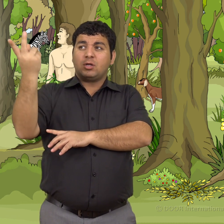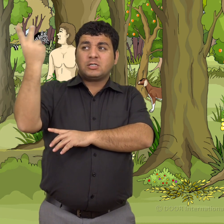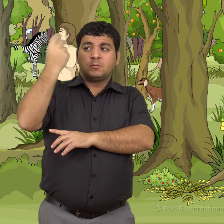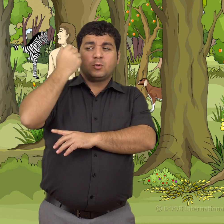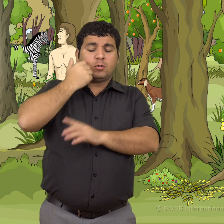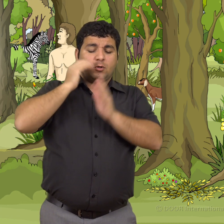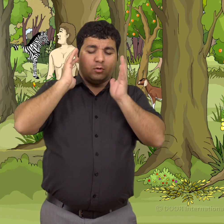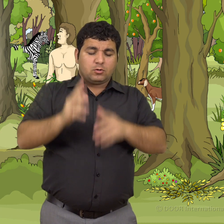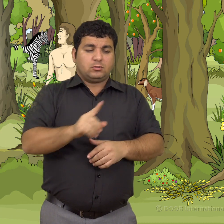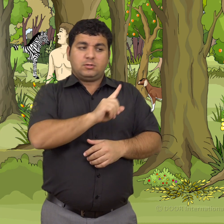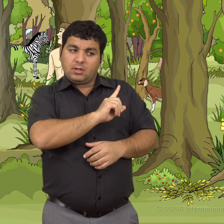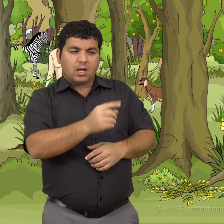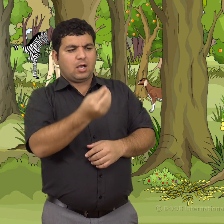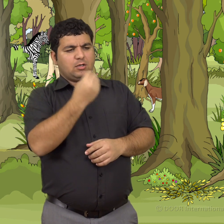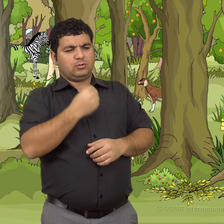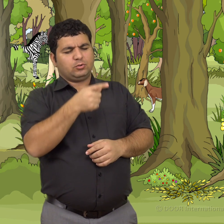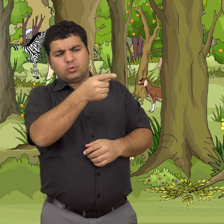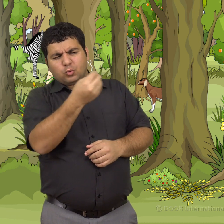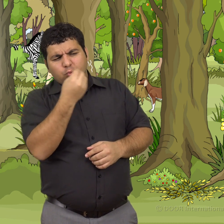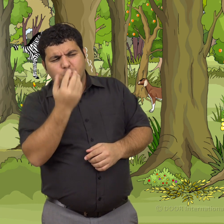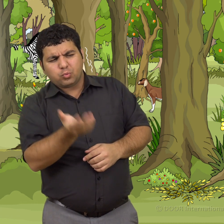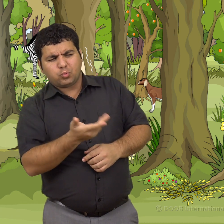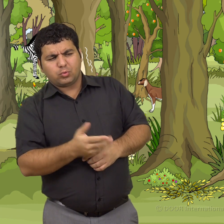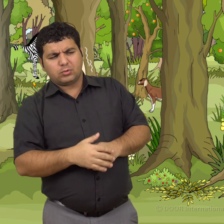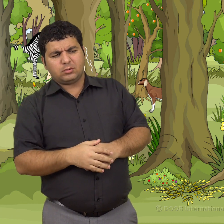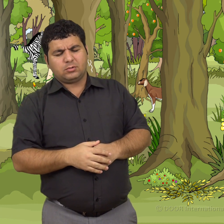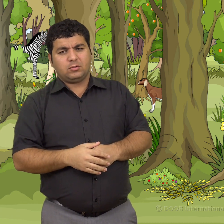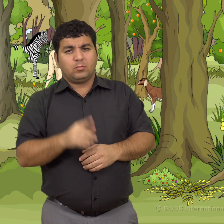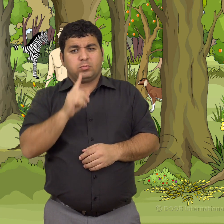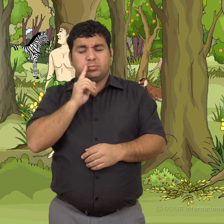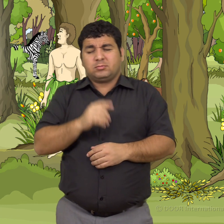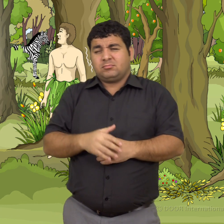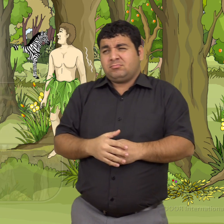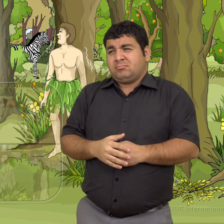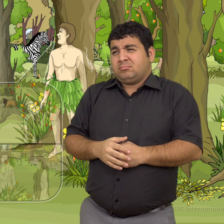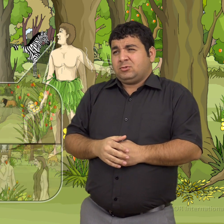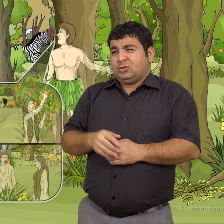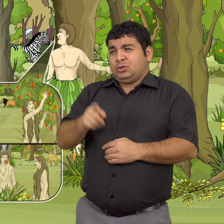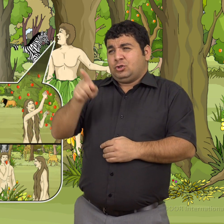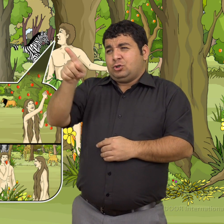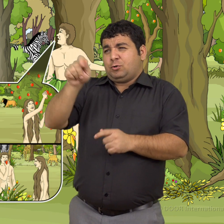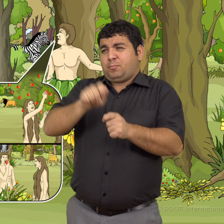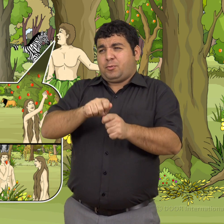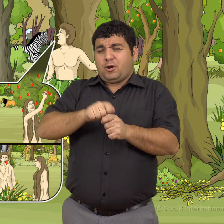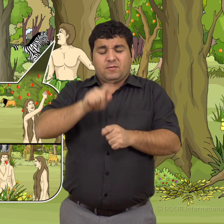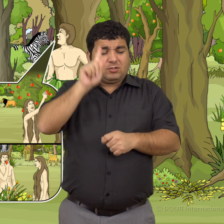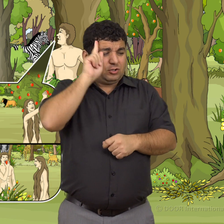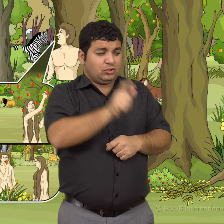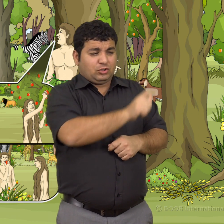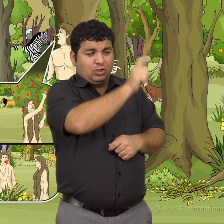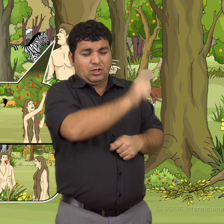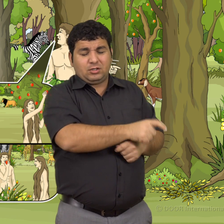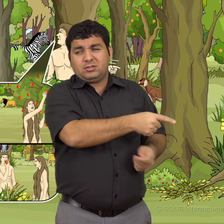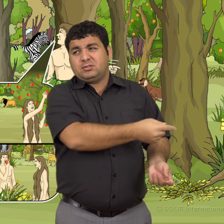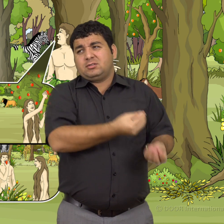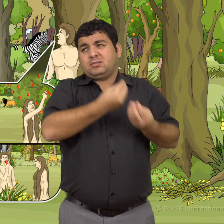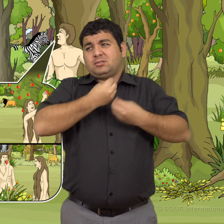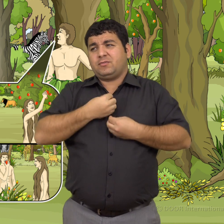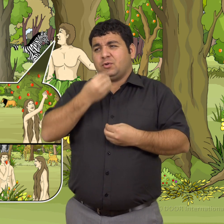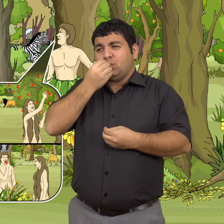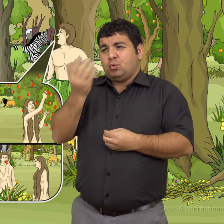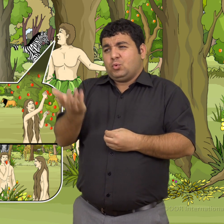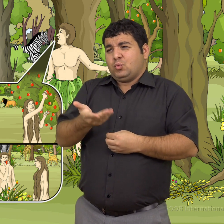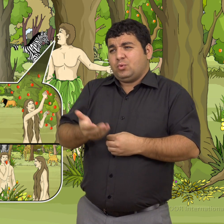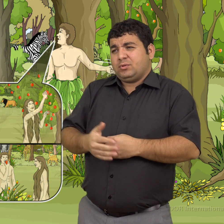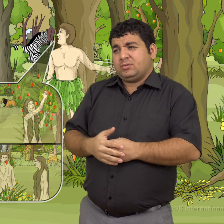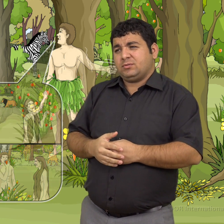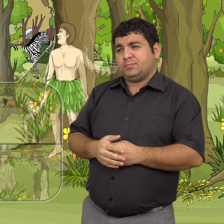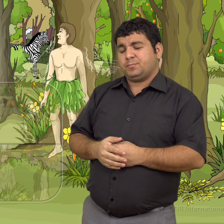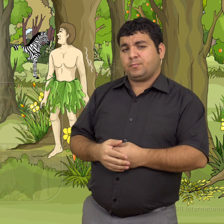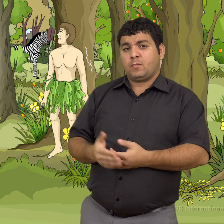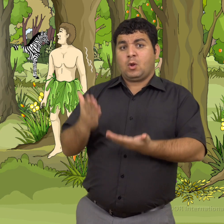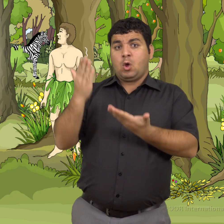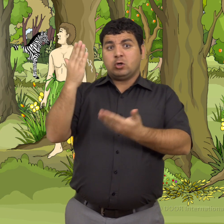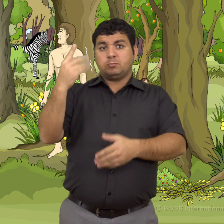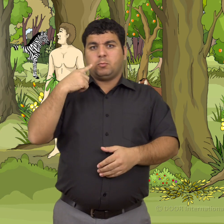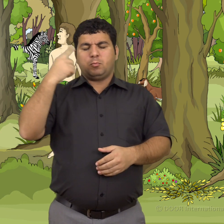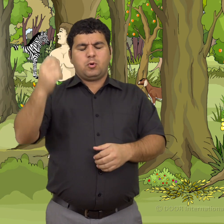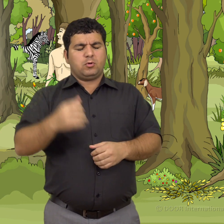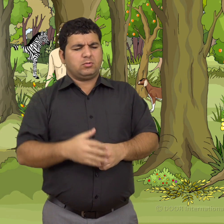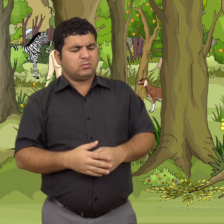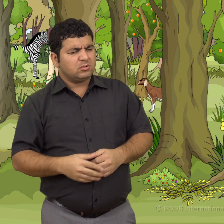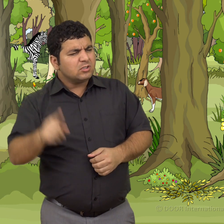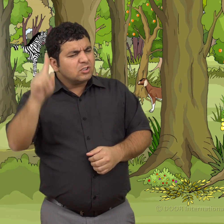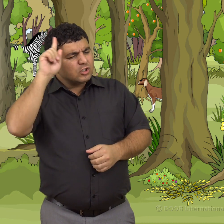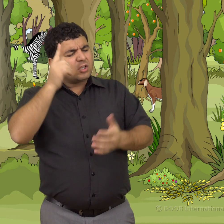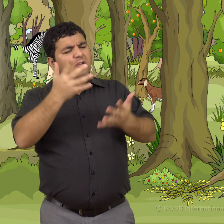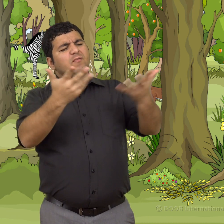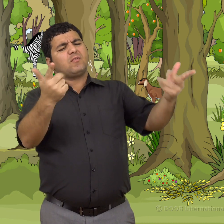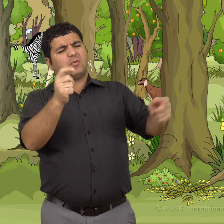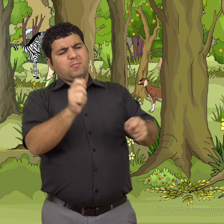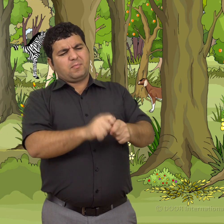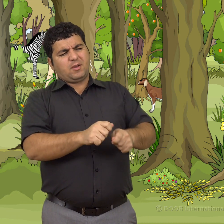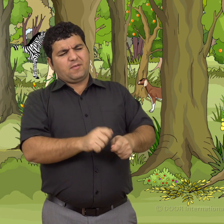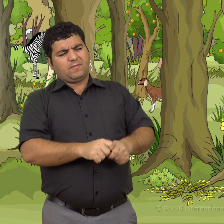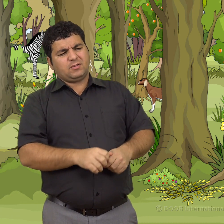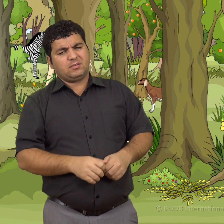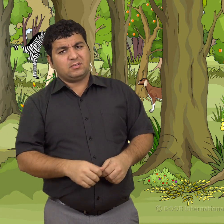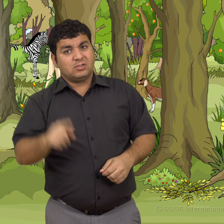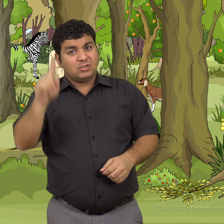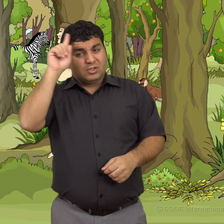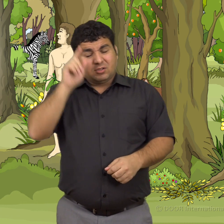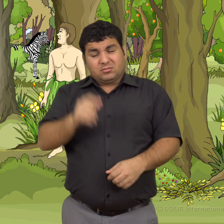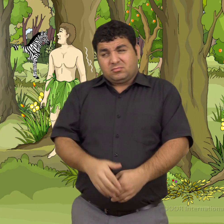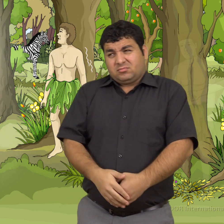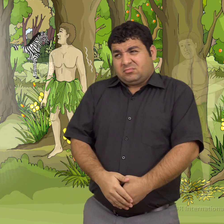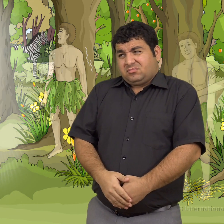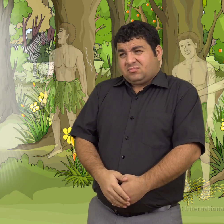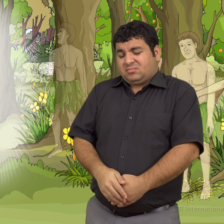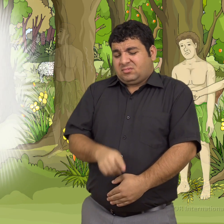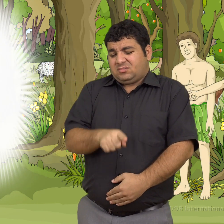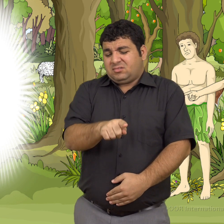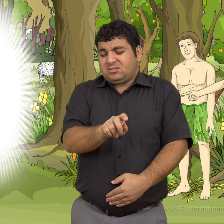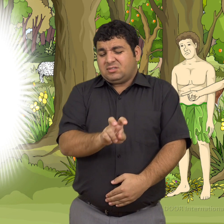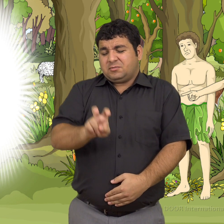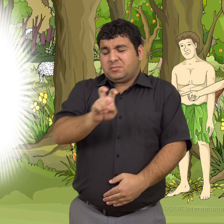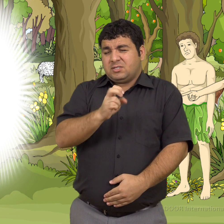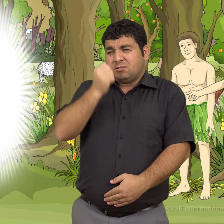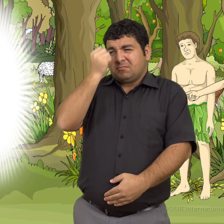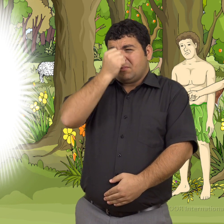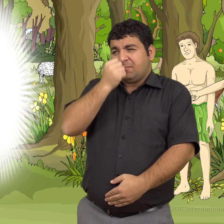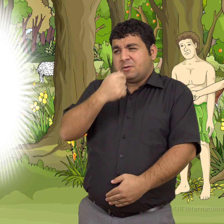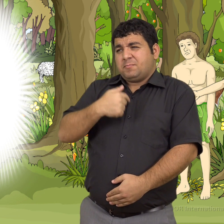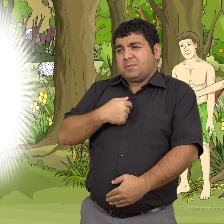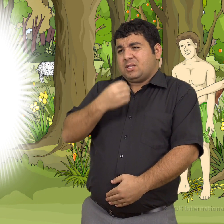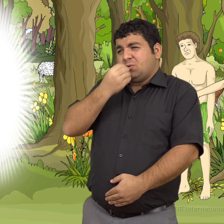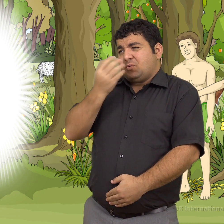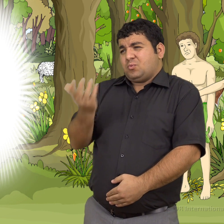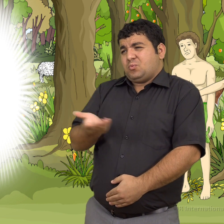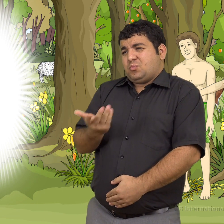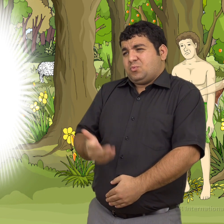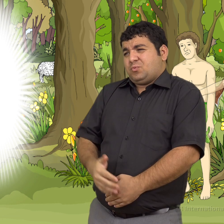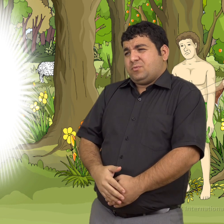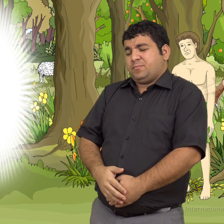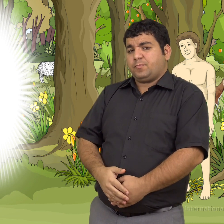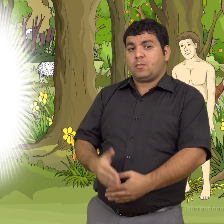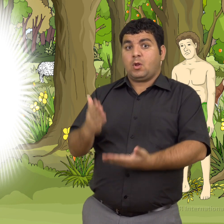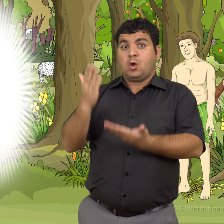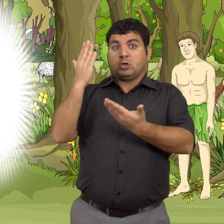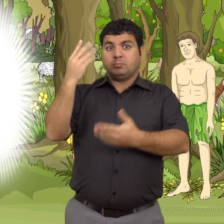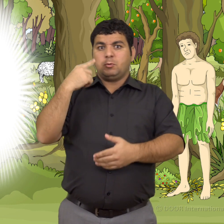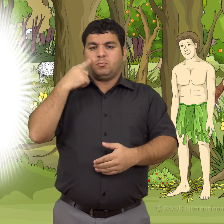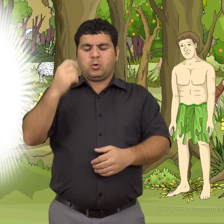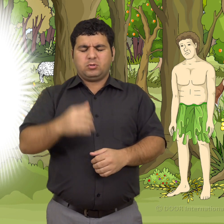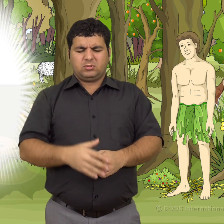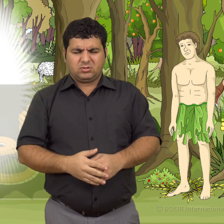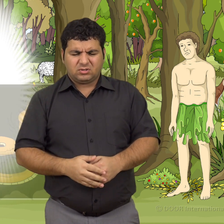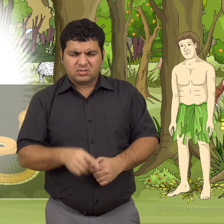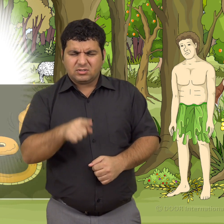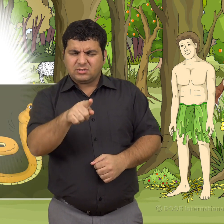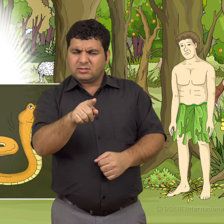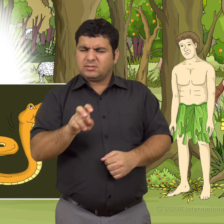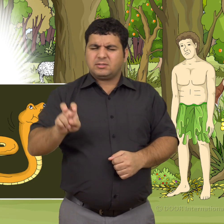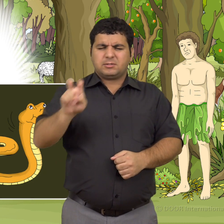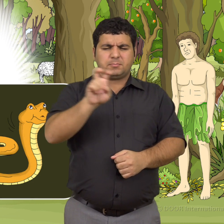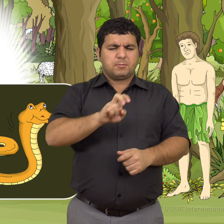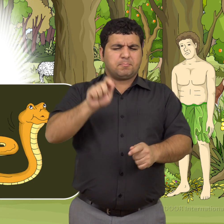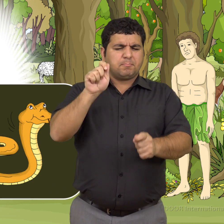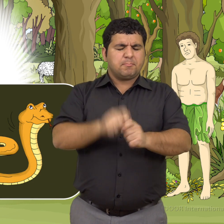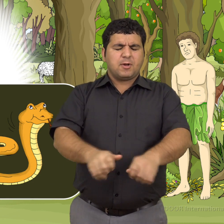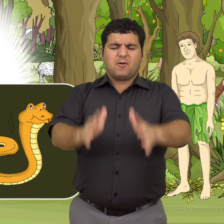And the man answered, “The woman whom You gave me, she gave me fruit from the tree, and I ate it.” Then the LORD God said to the woman, “What is this you have done?” “The serpent deceived me,” she replied, “and I ate.”